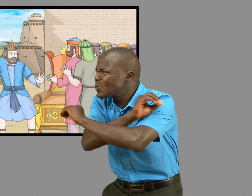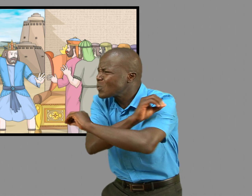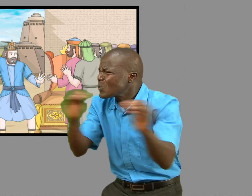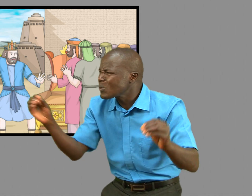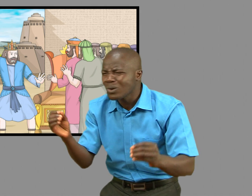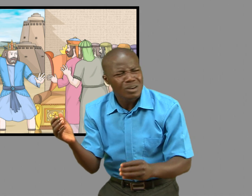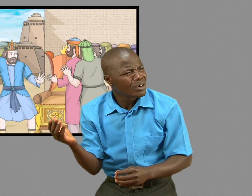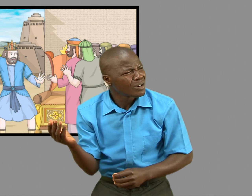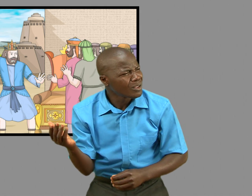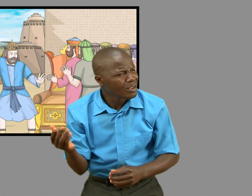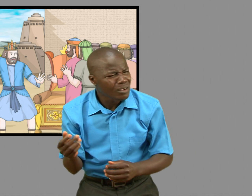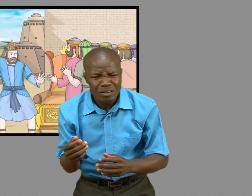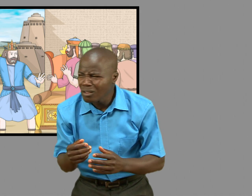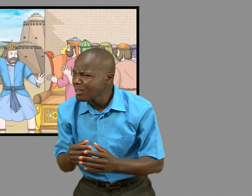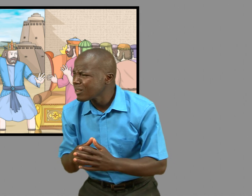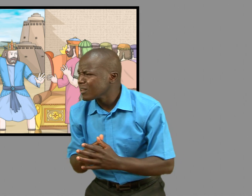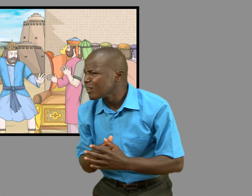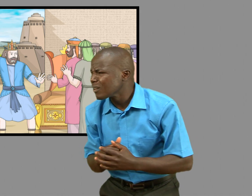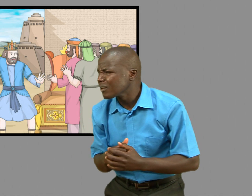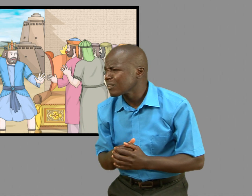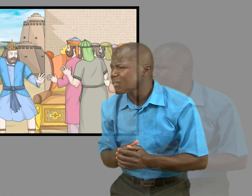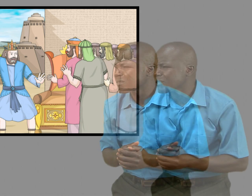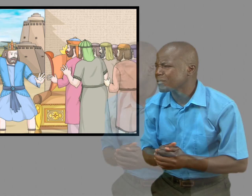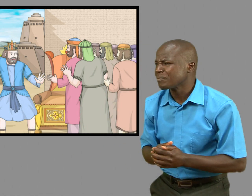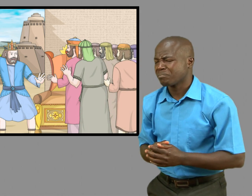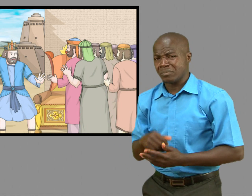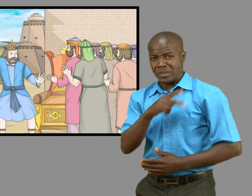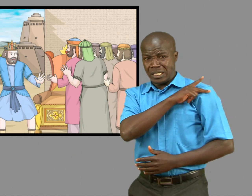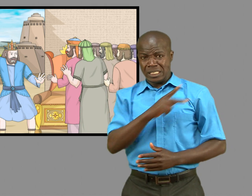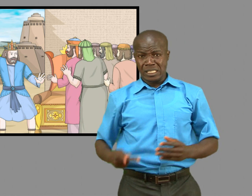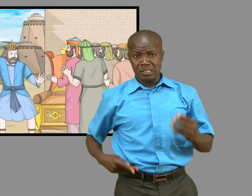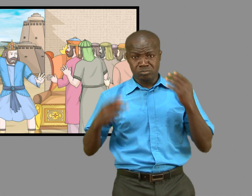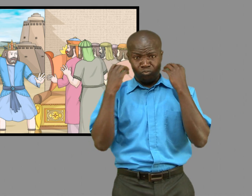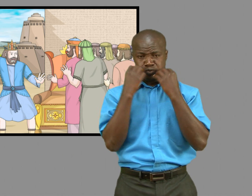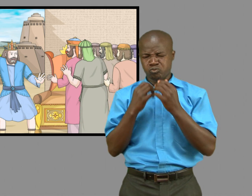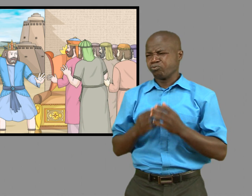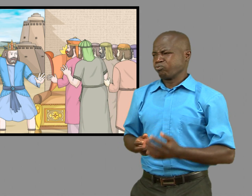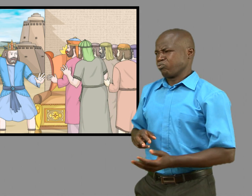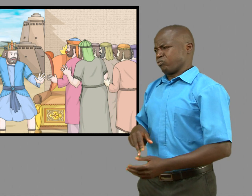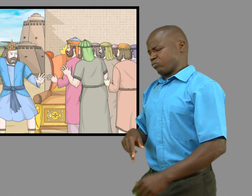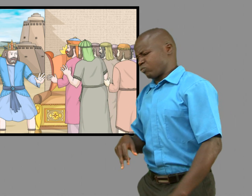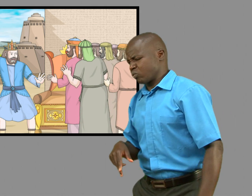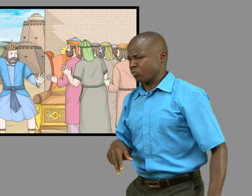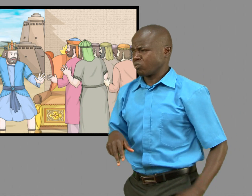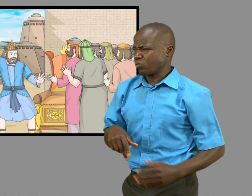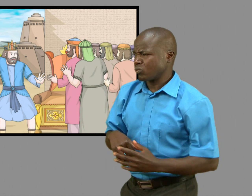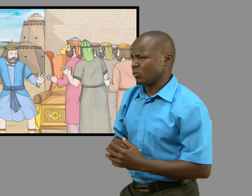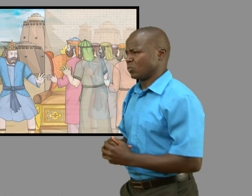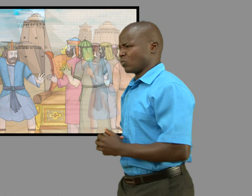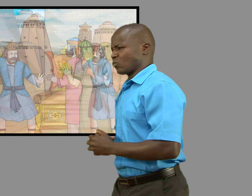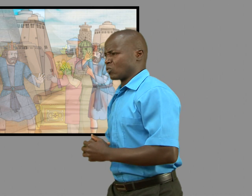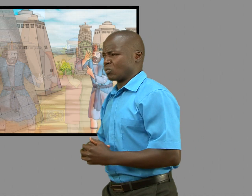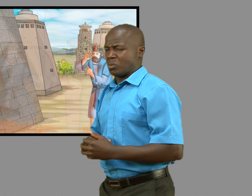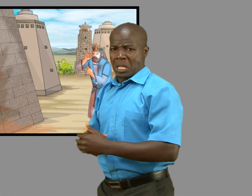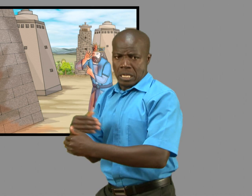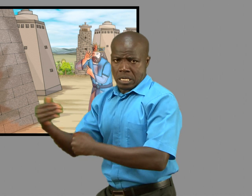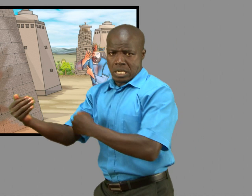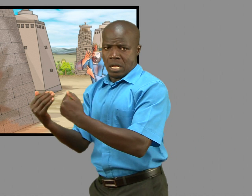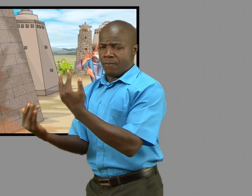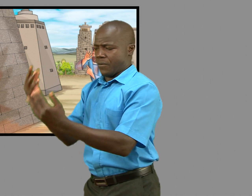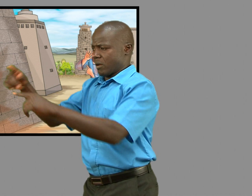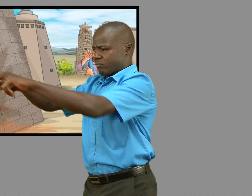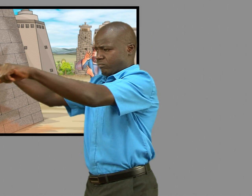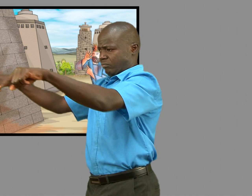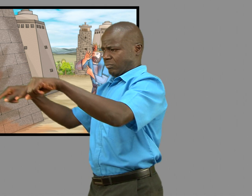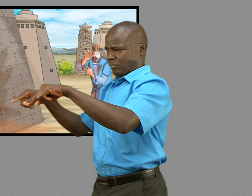he exclaimed.